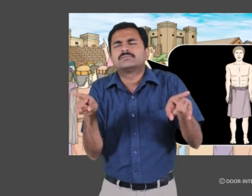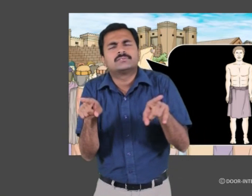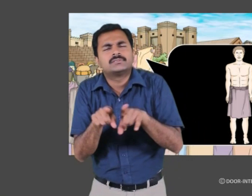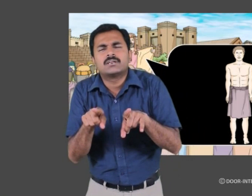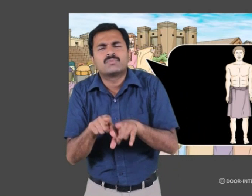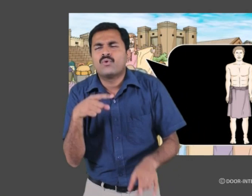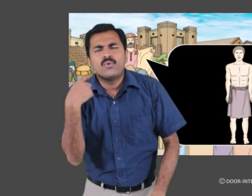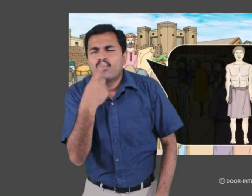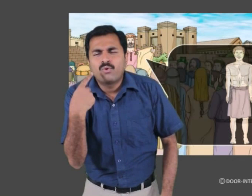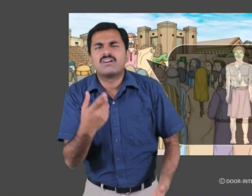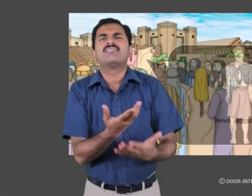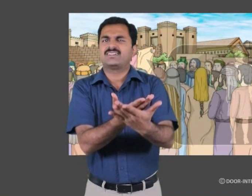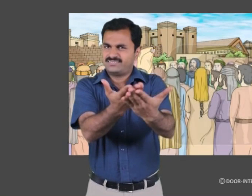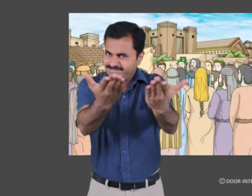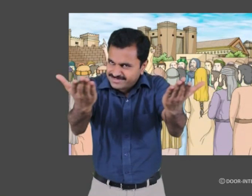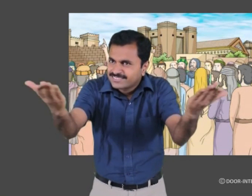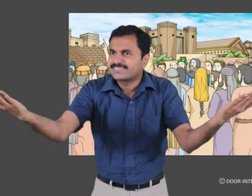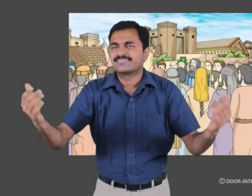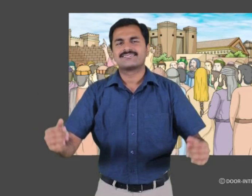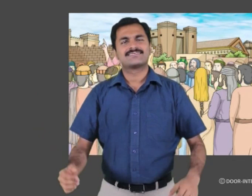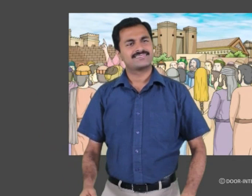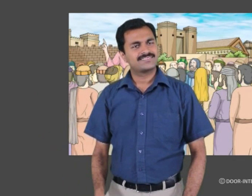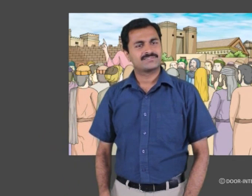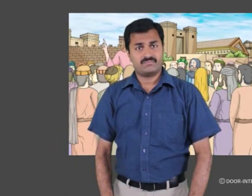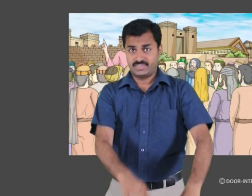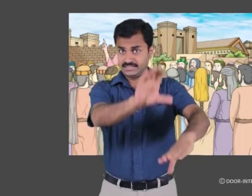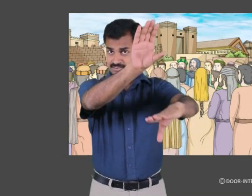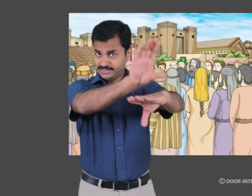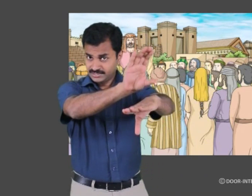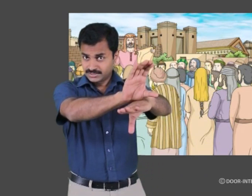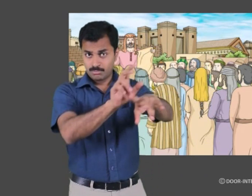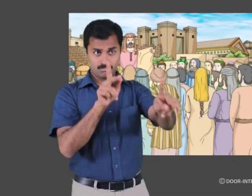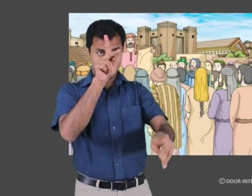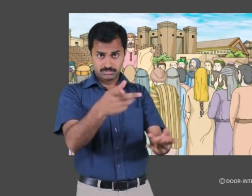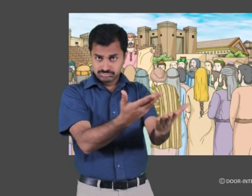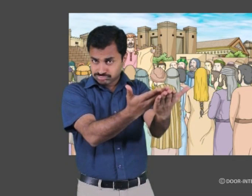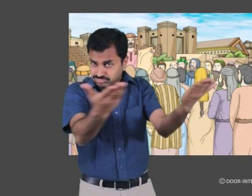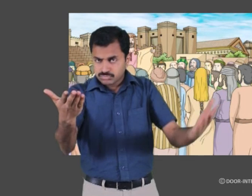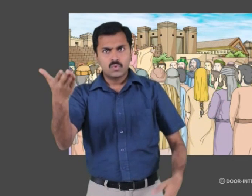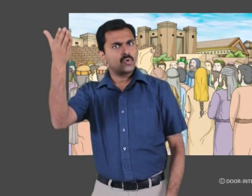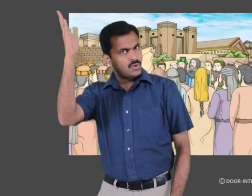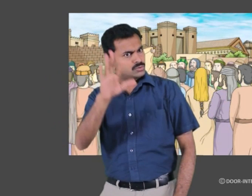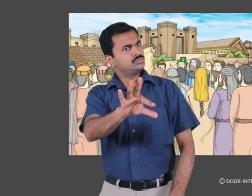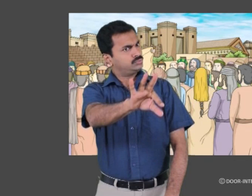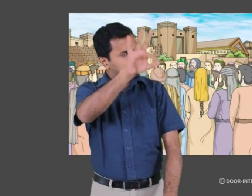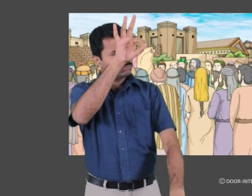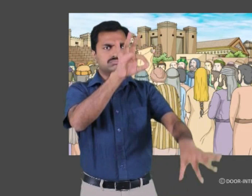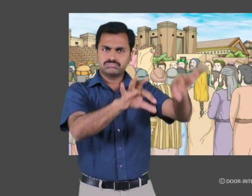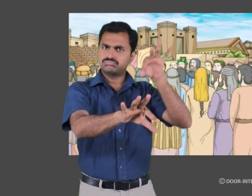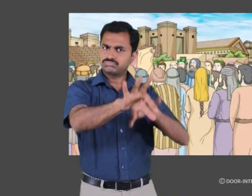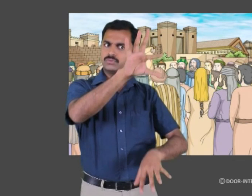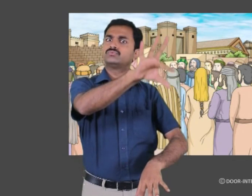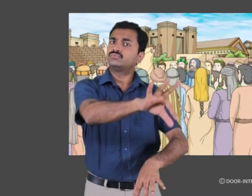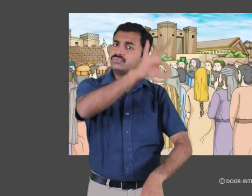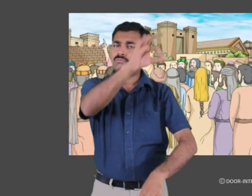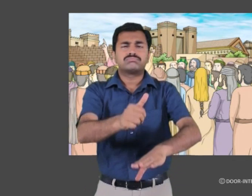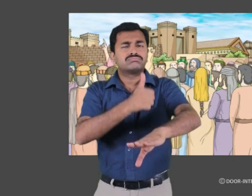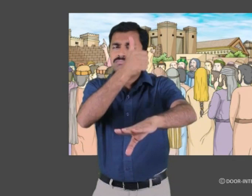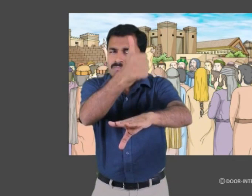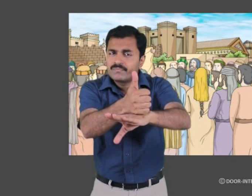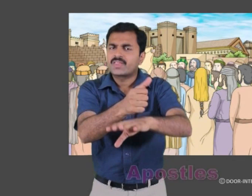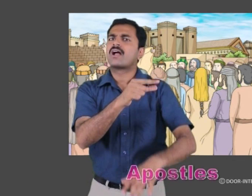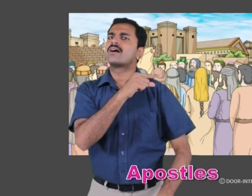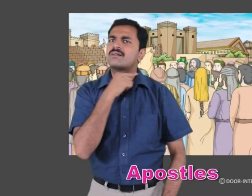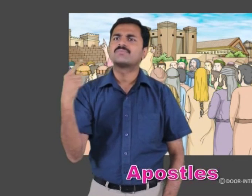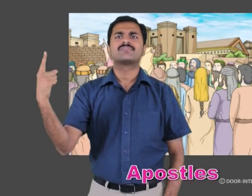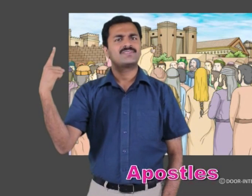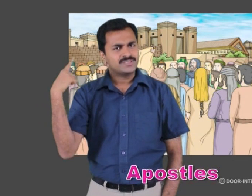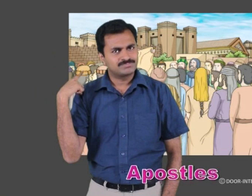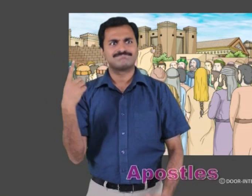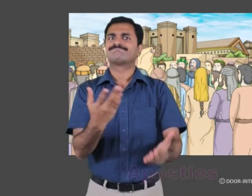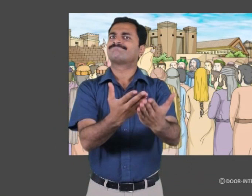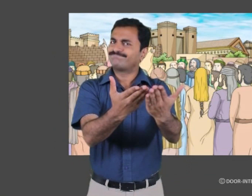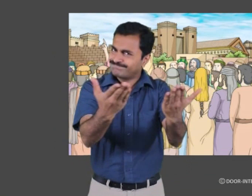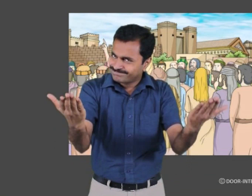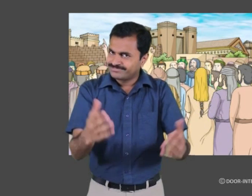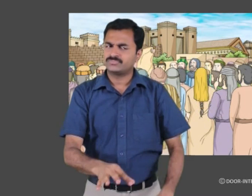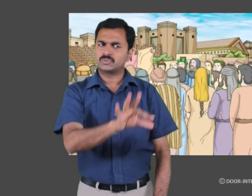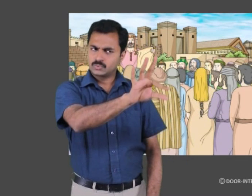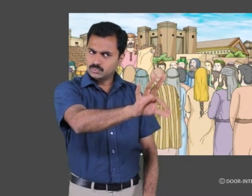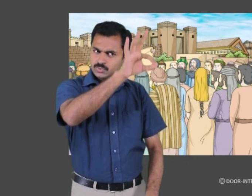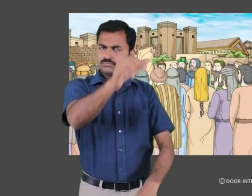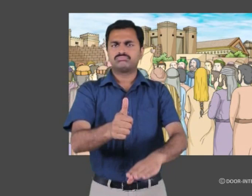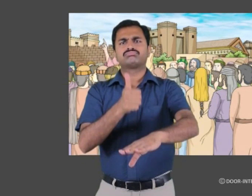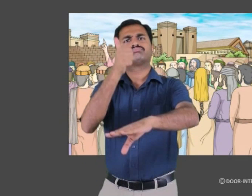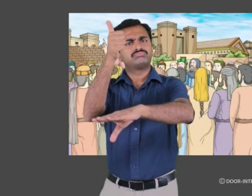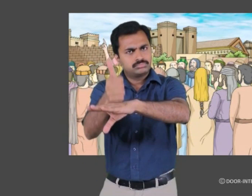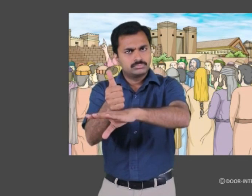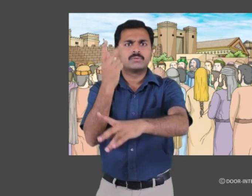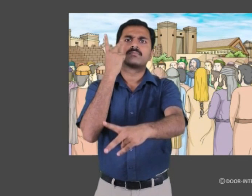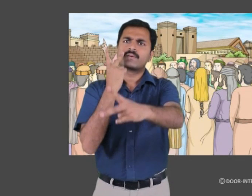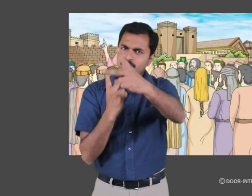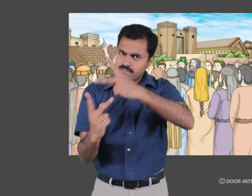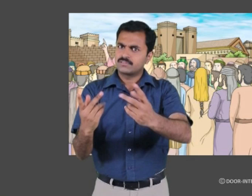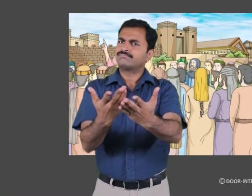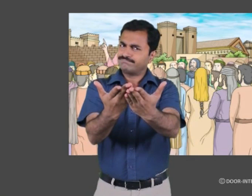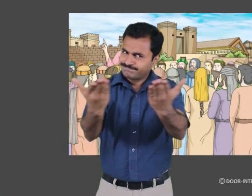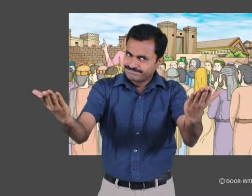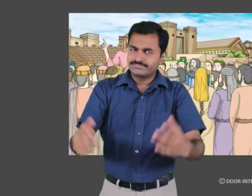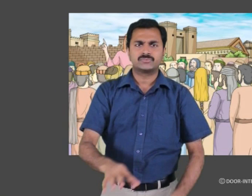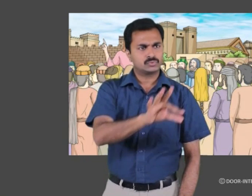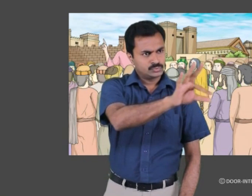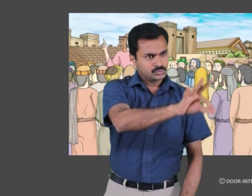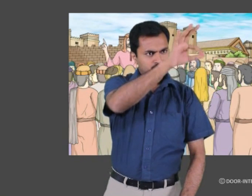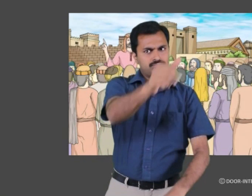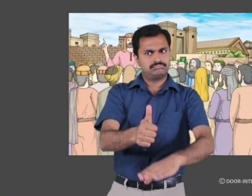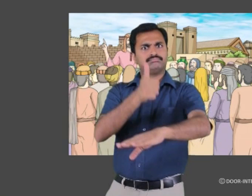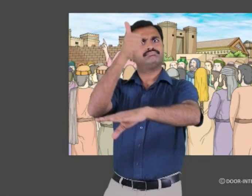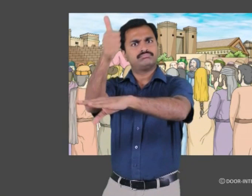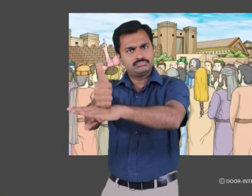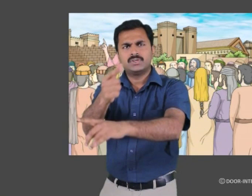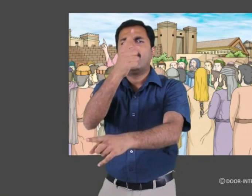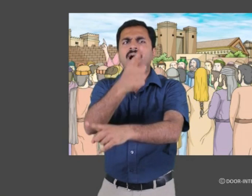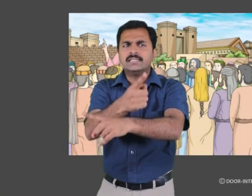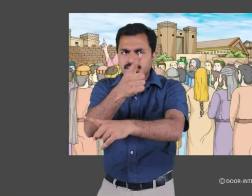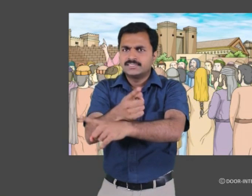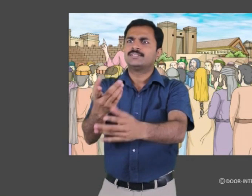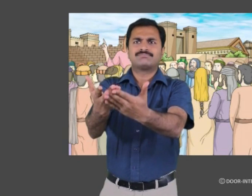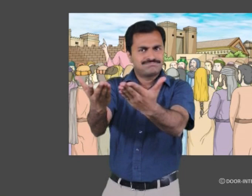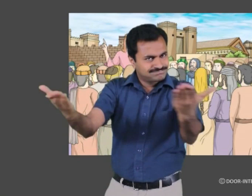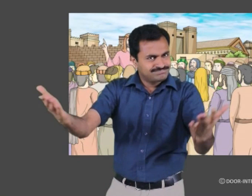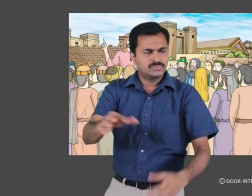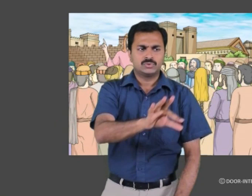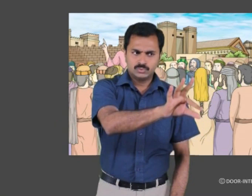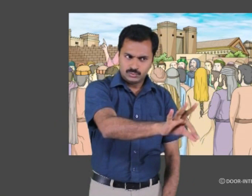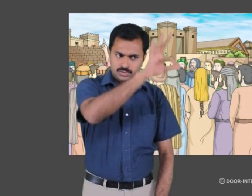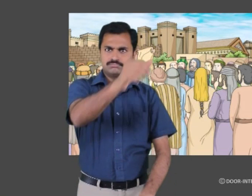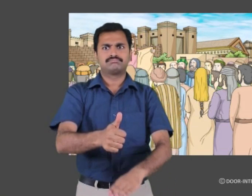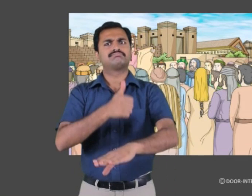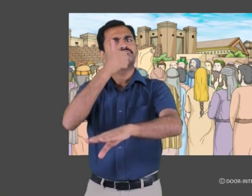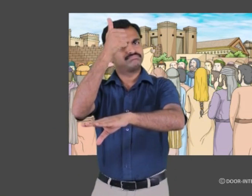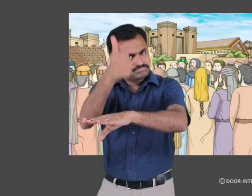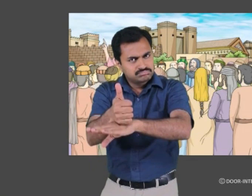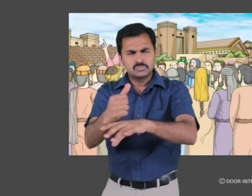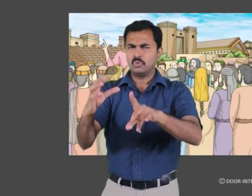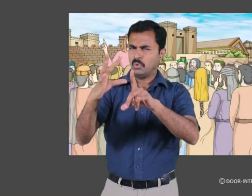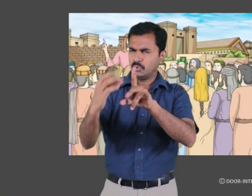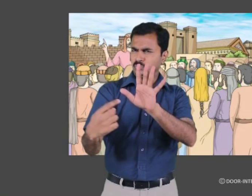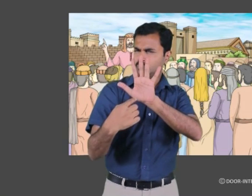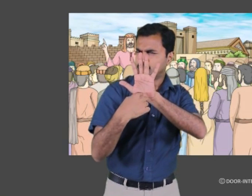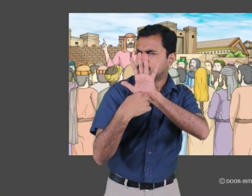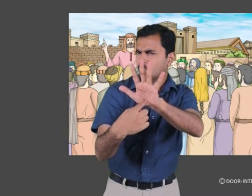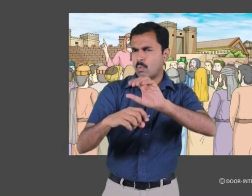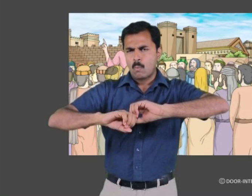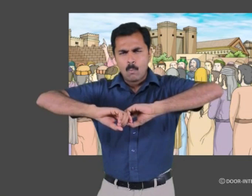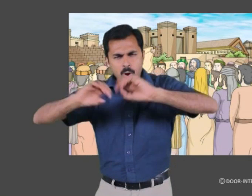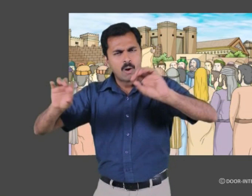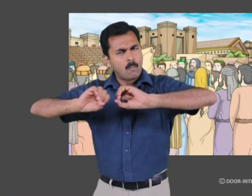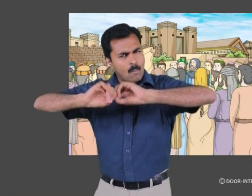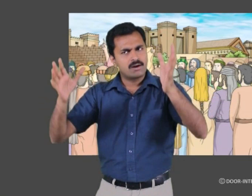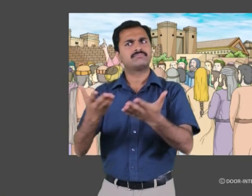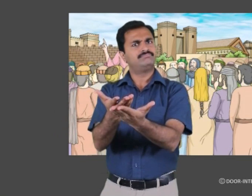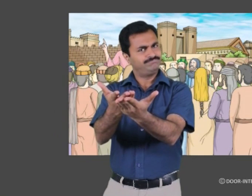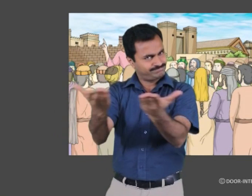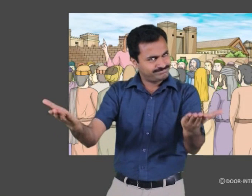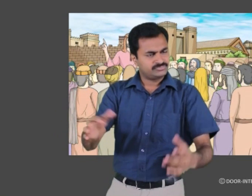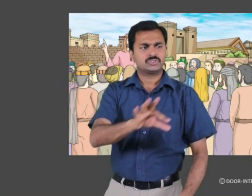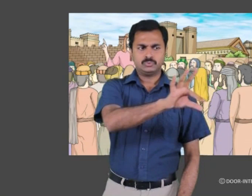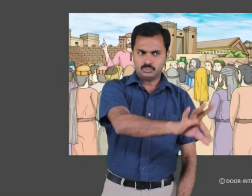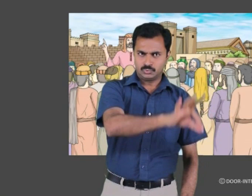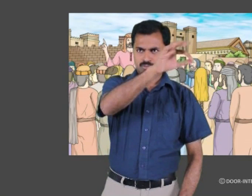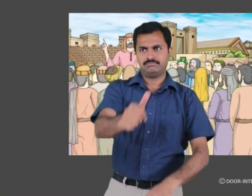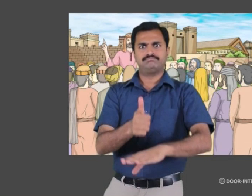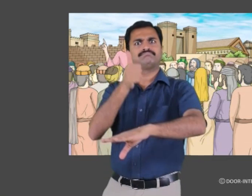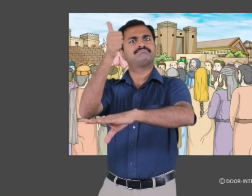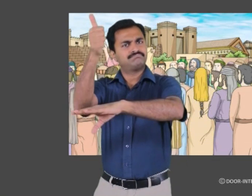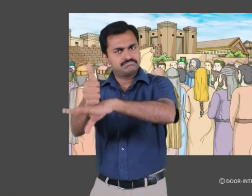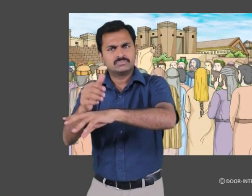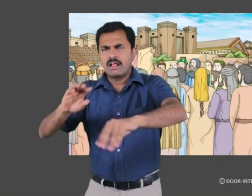Now you are the body of Christ, and each of you is a member of it.